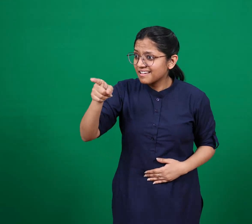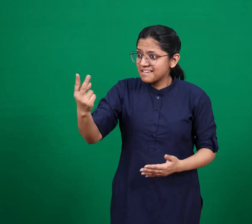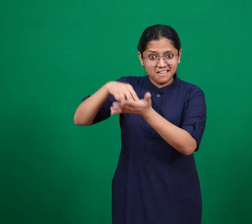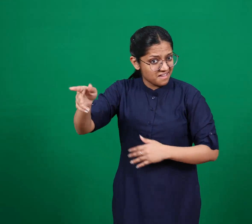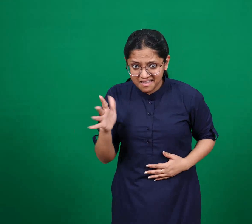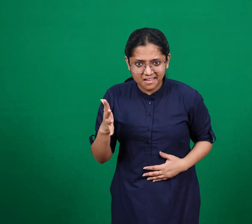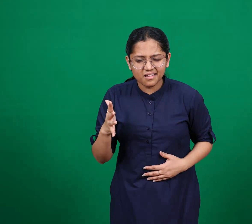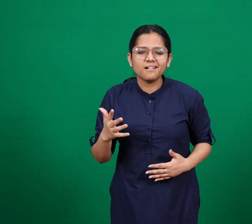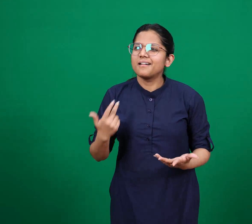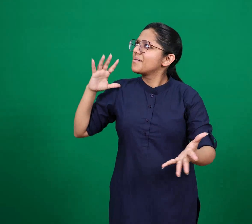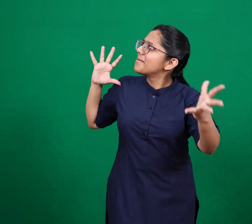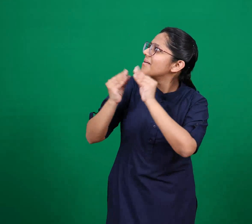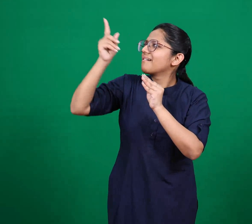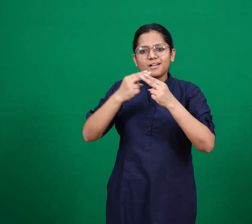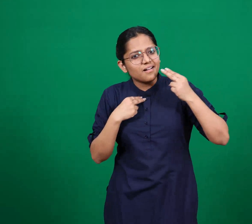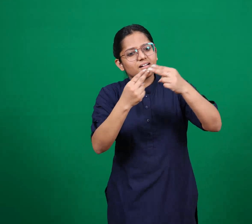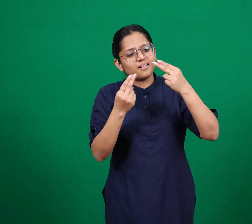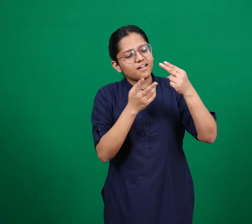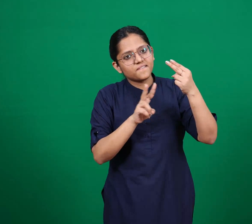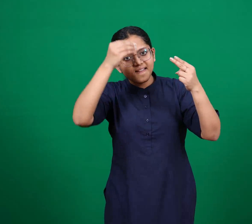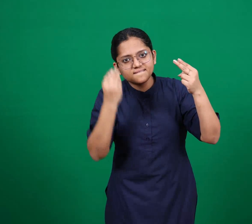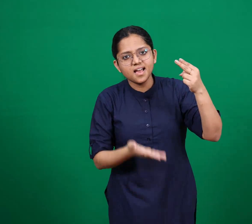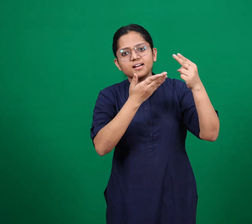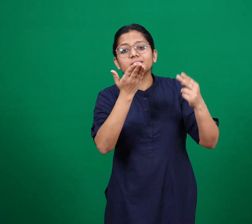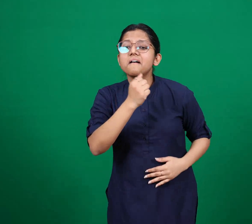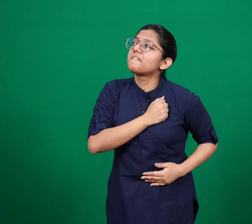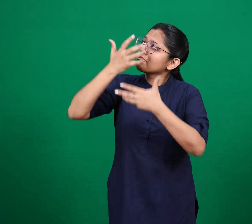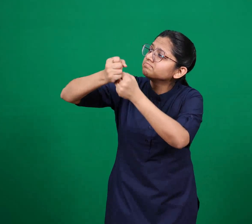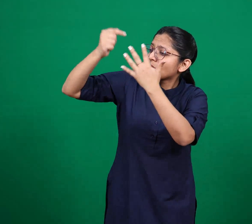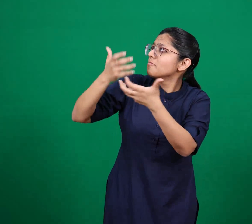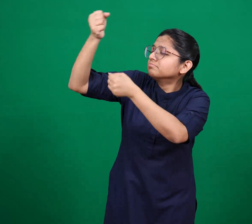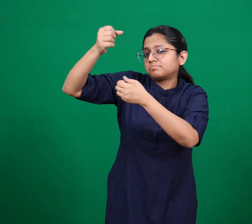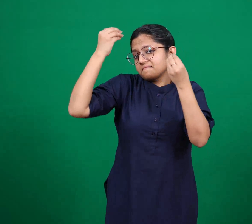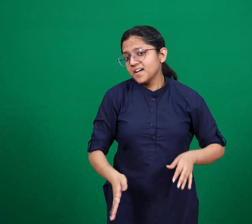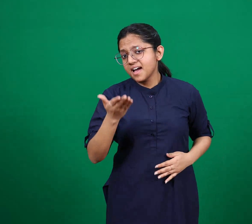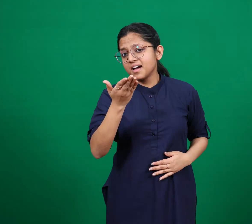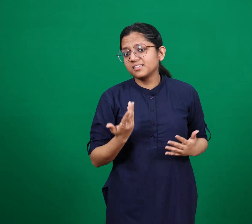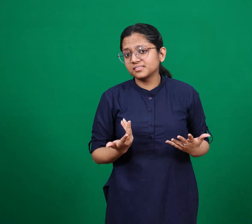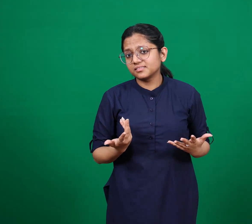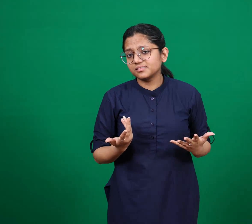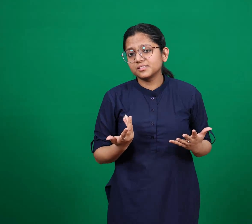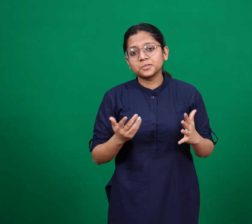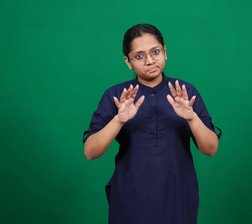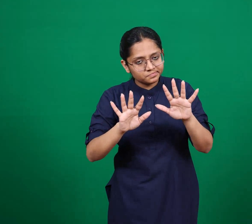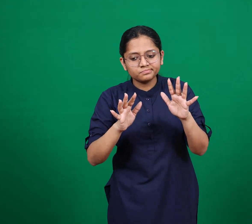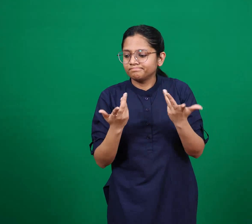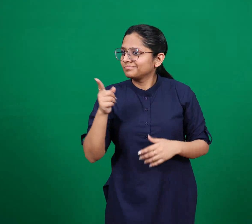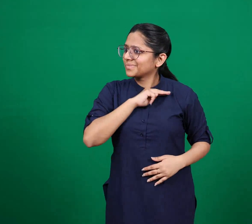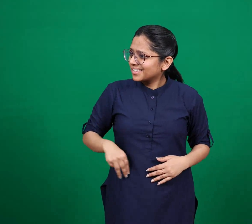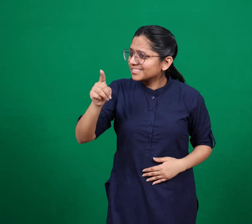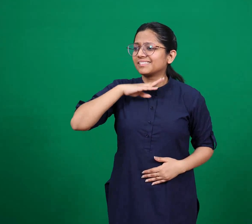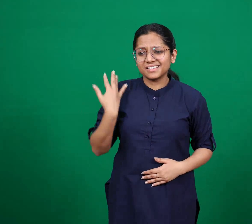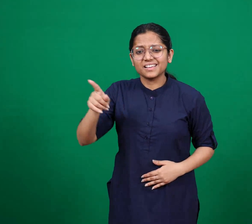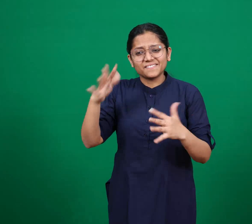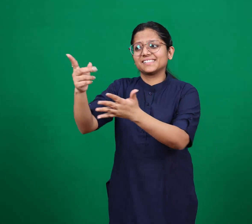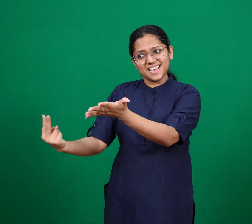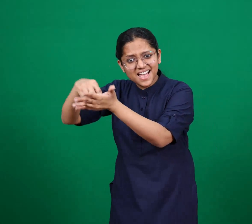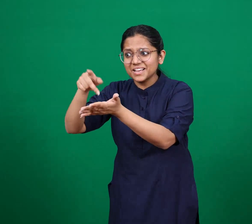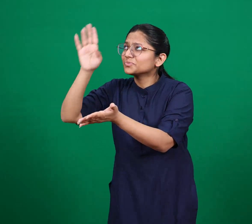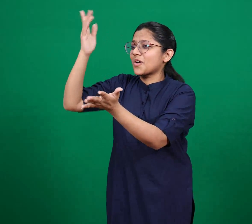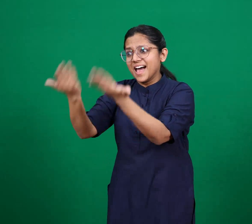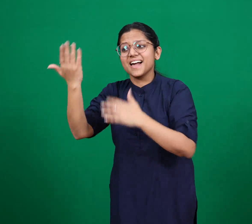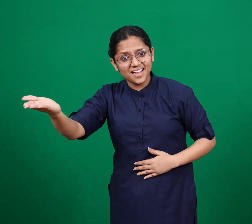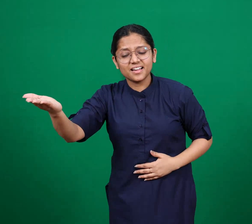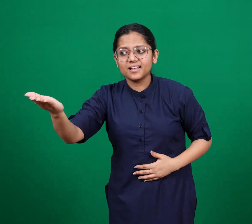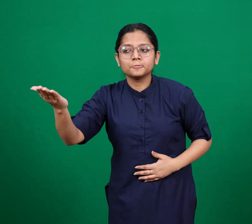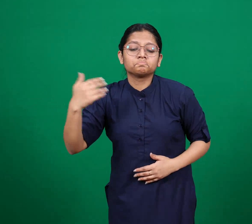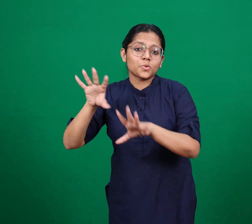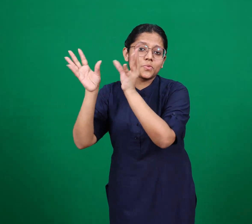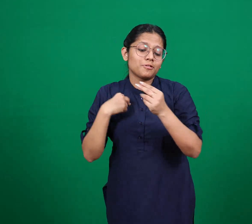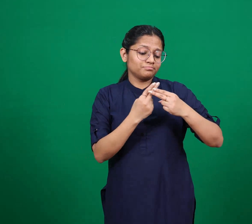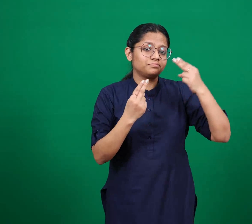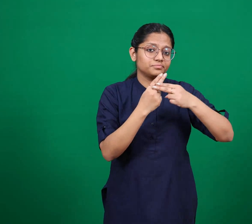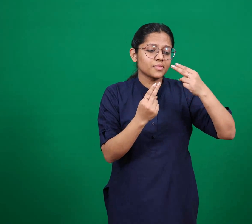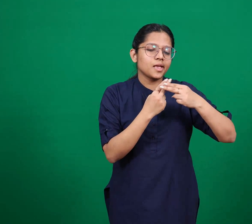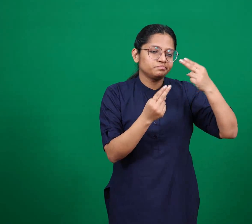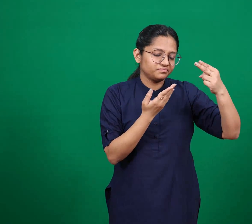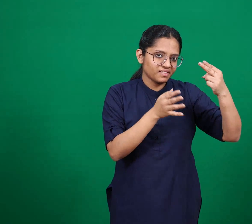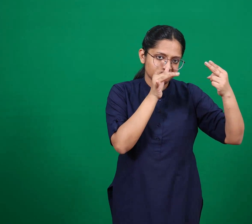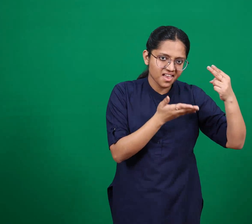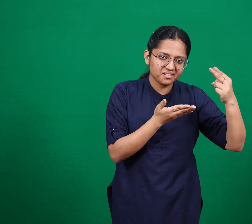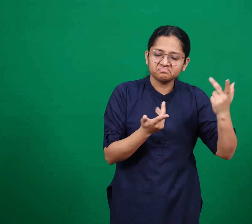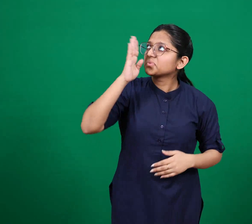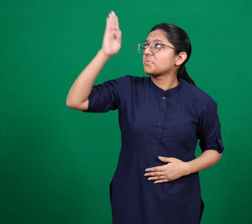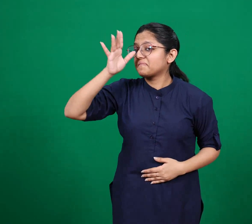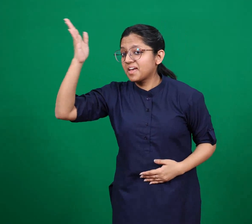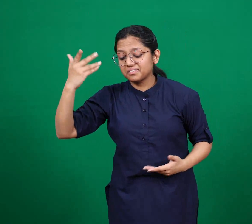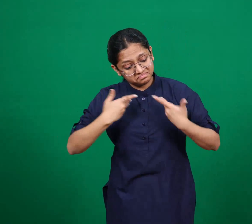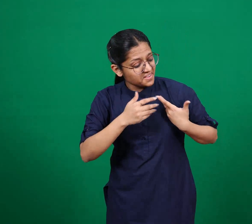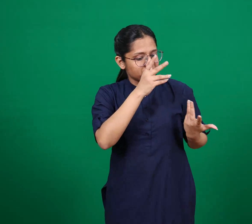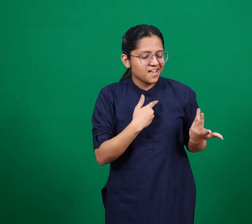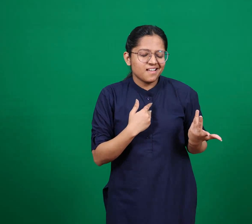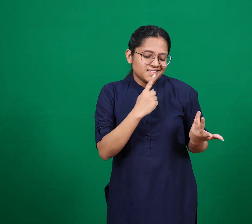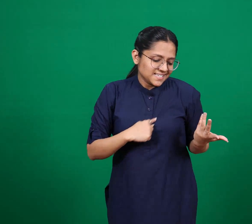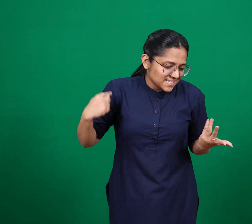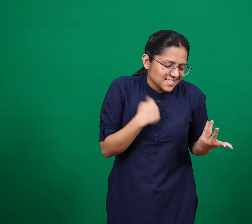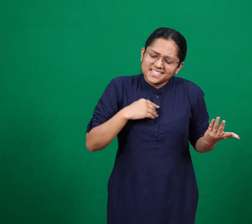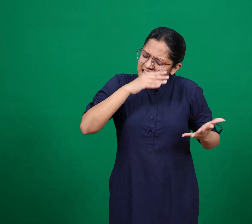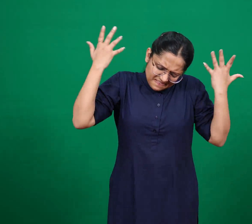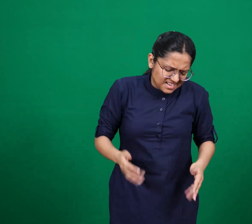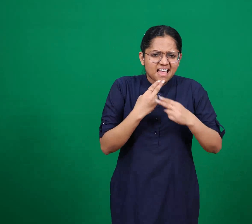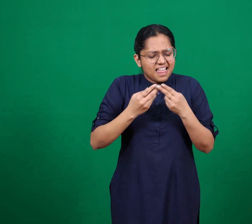And if Christ has not been raised, our preaching is worthless, and so is your faith. In that case, we are also exposed as false witnesses about God.